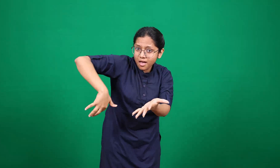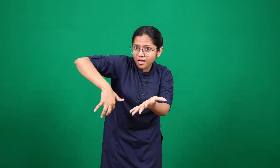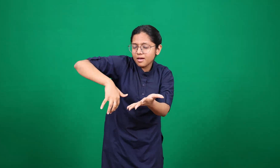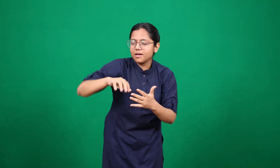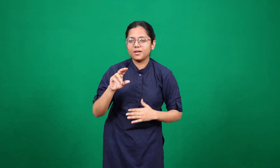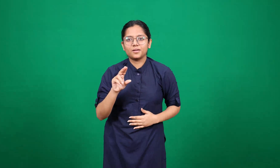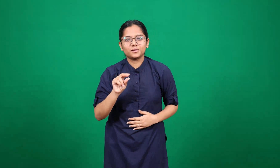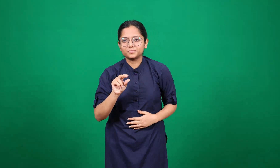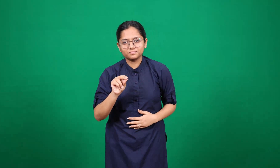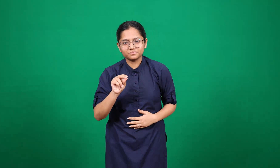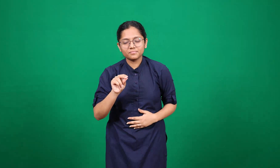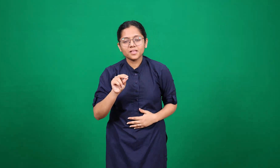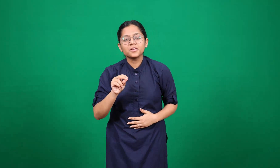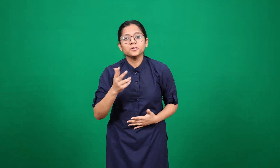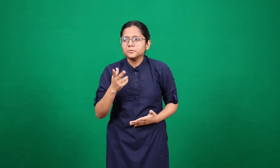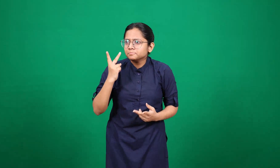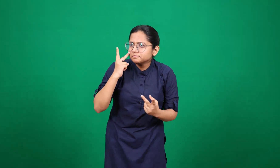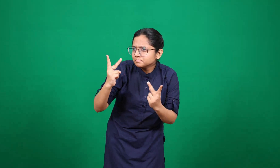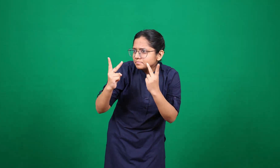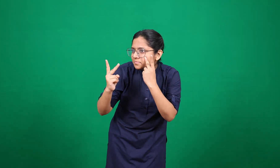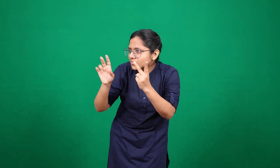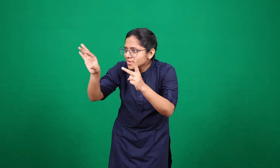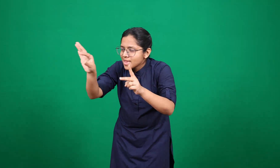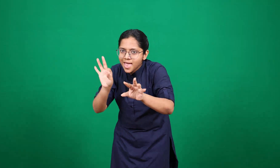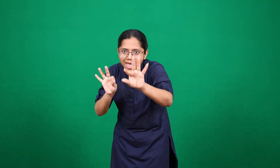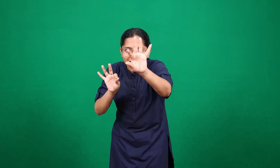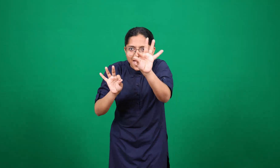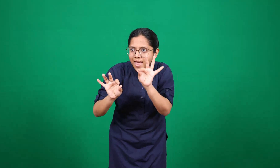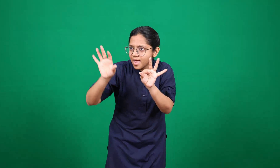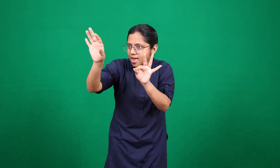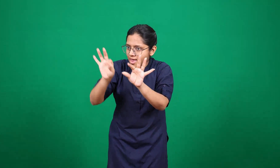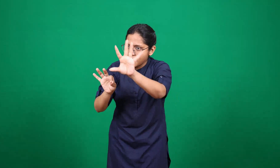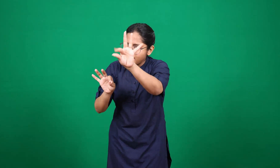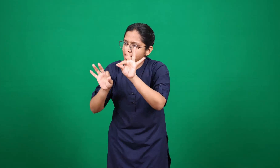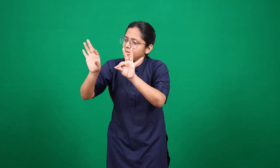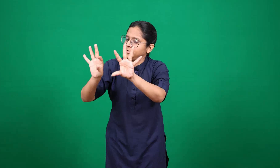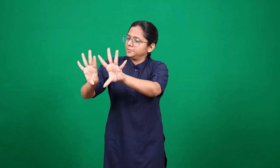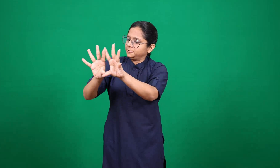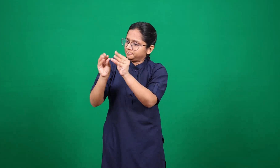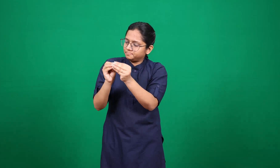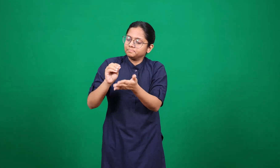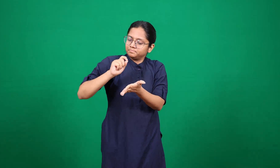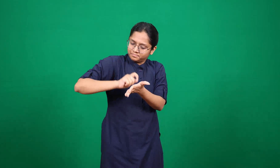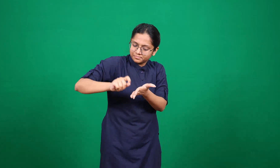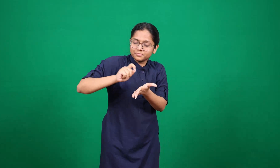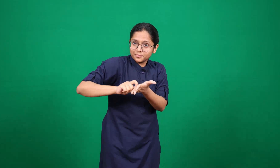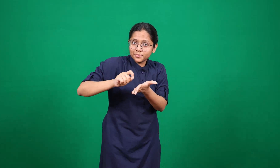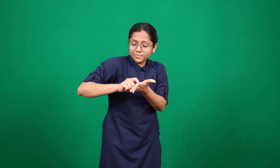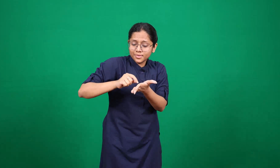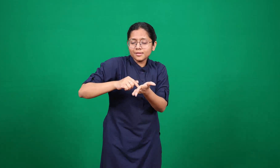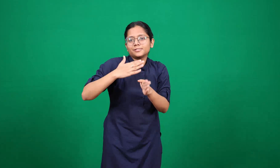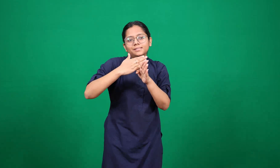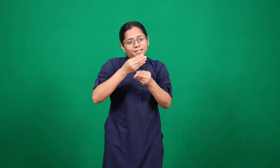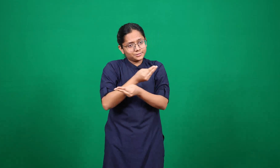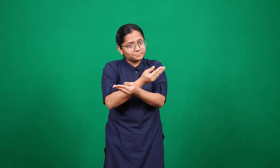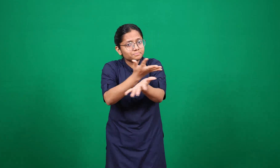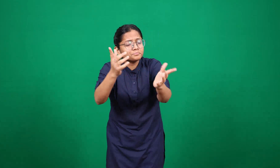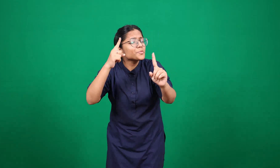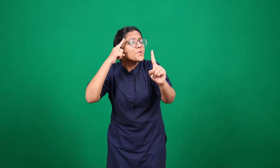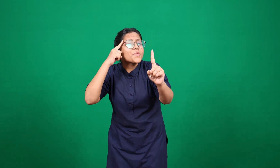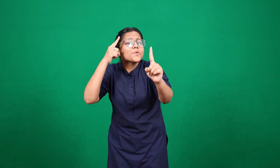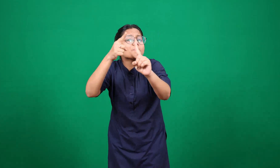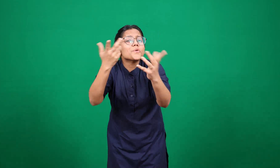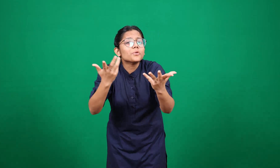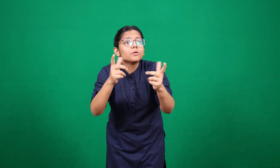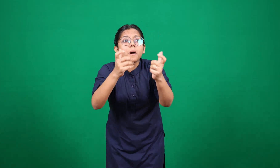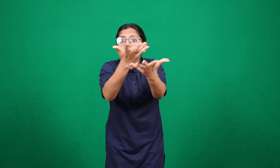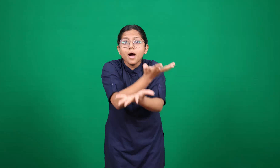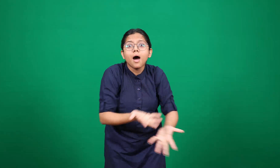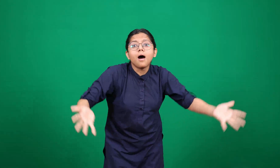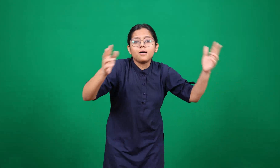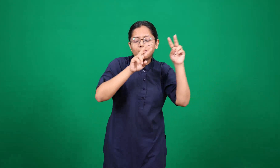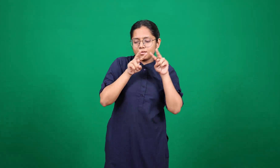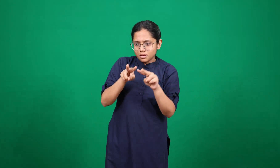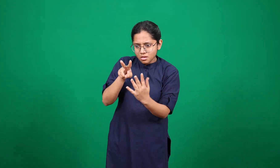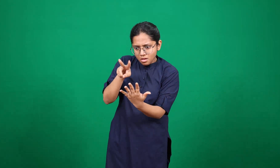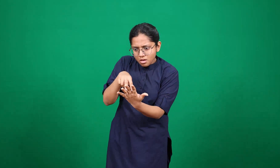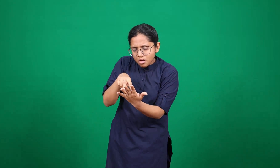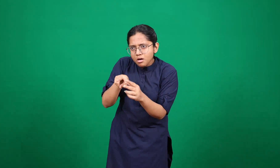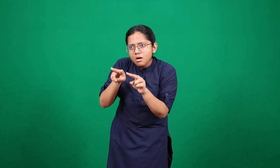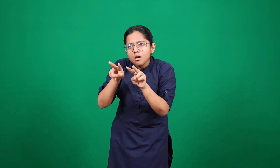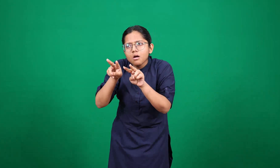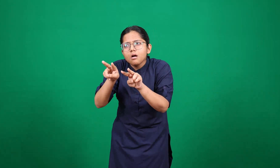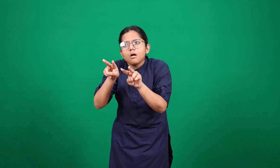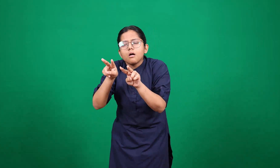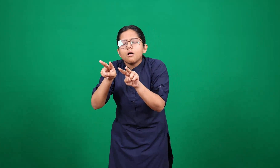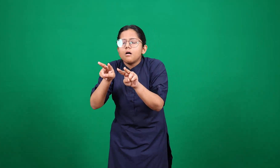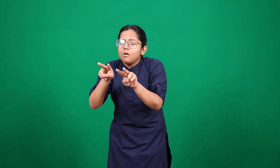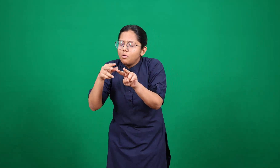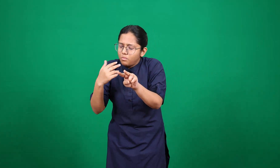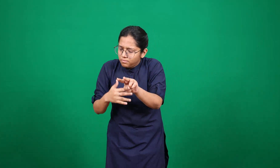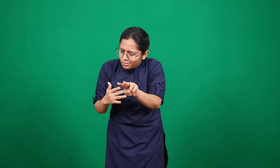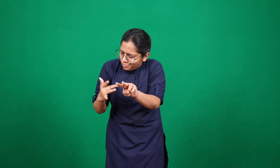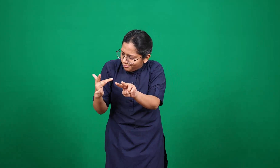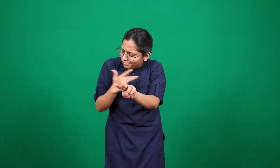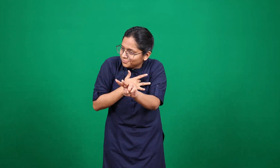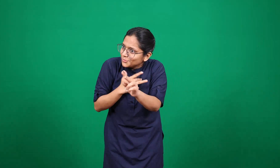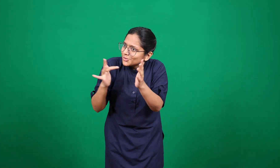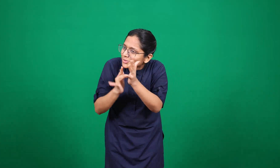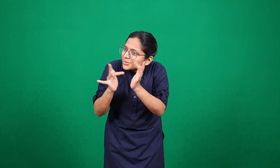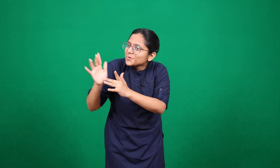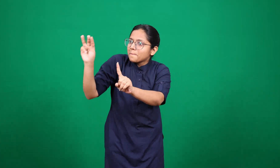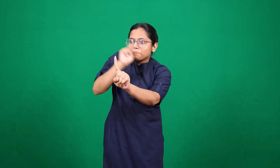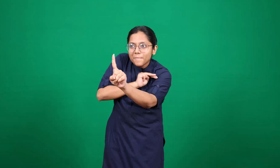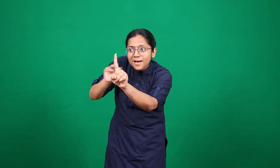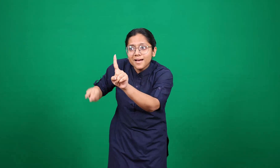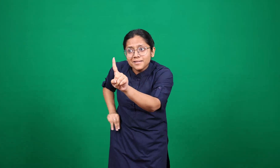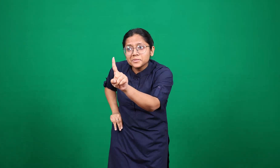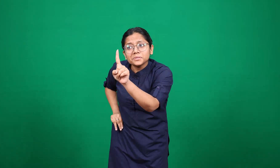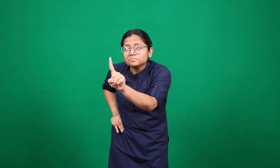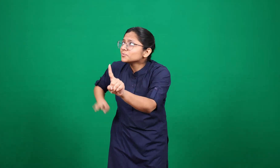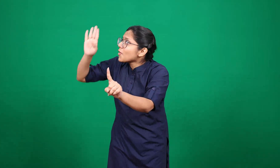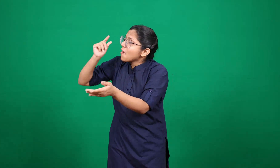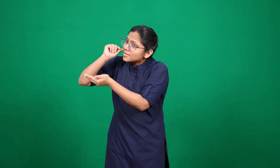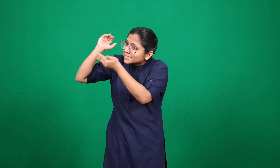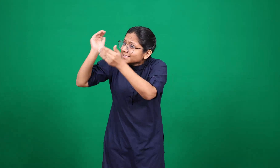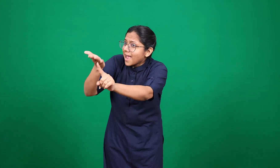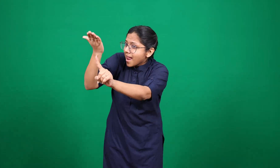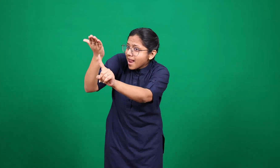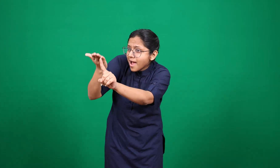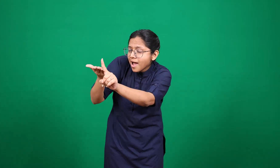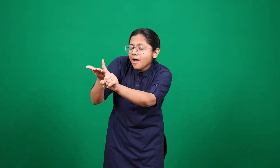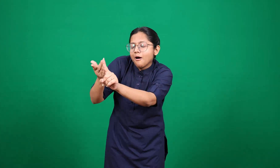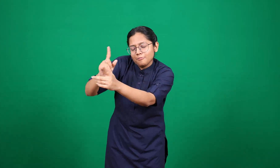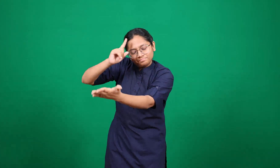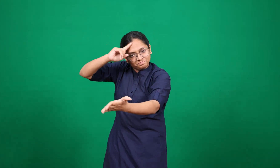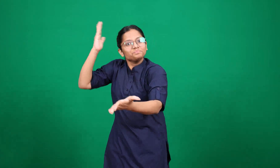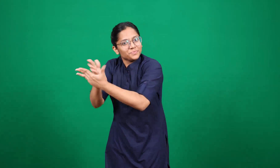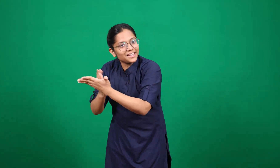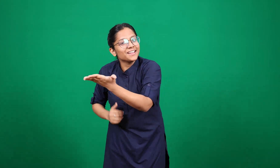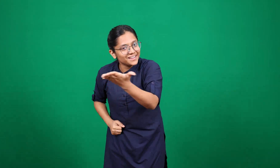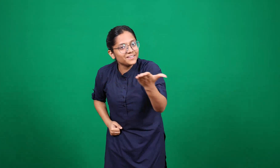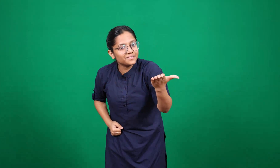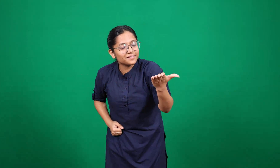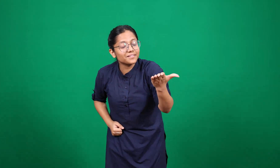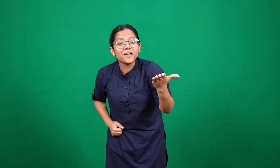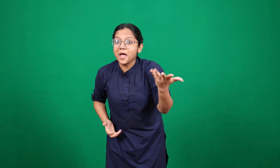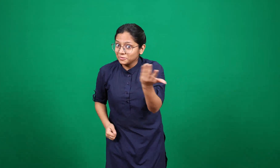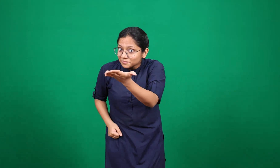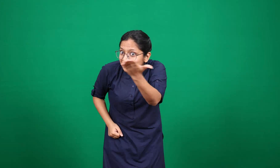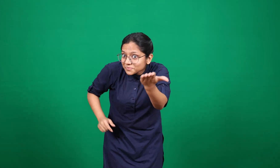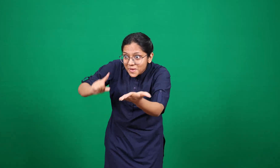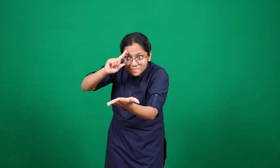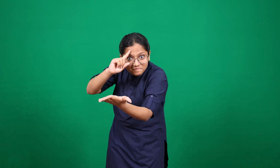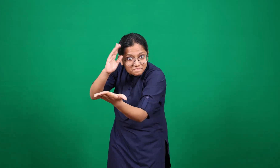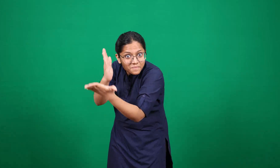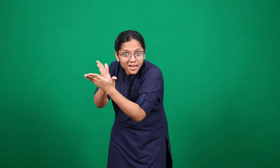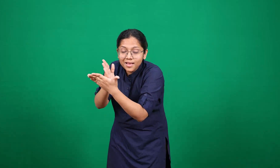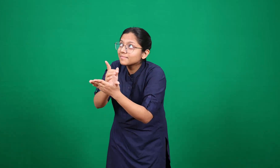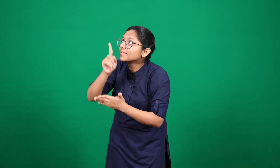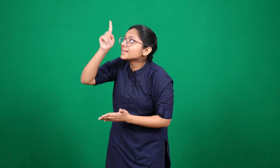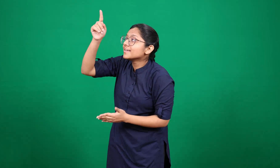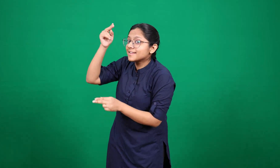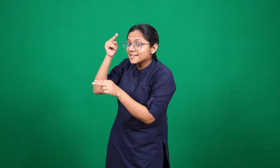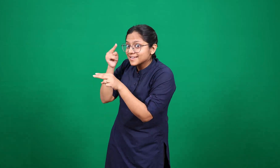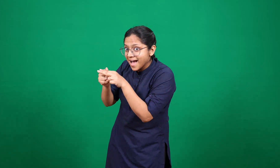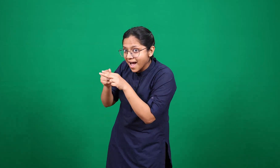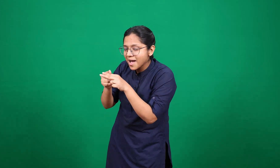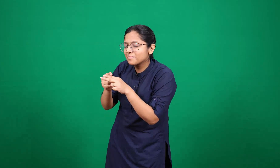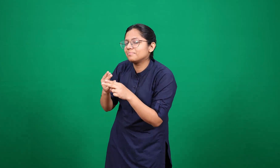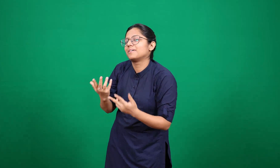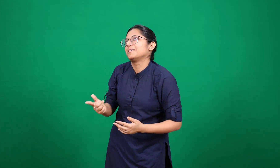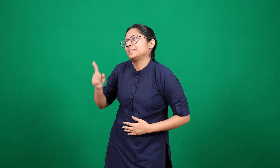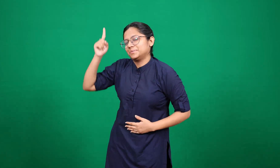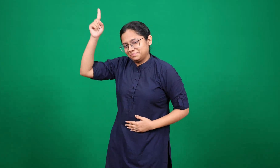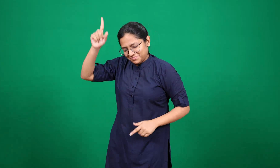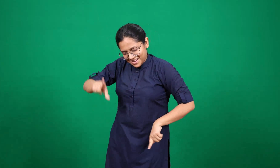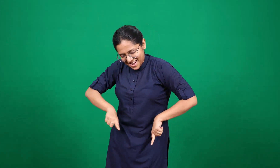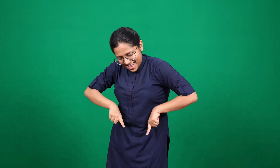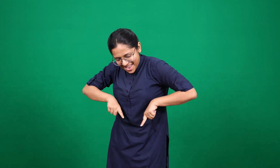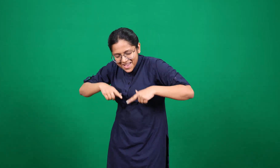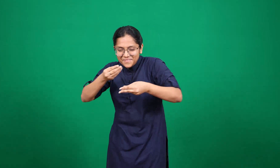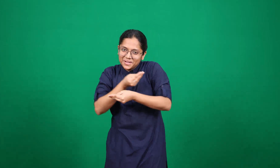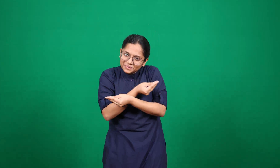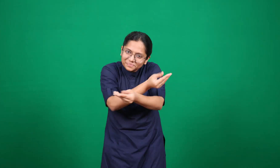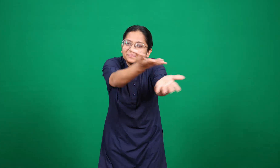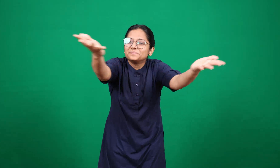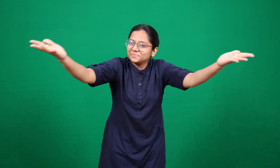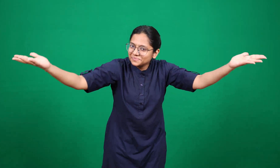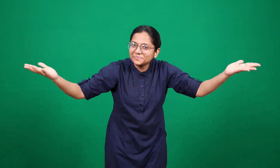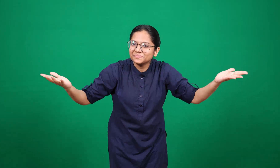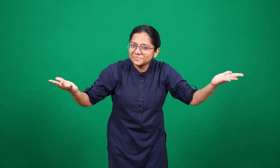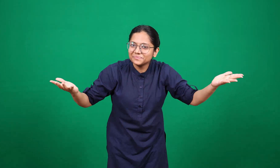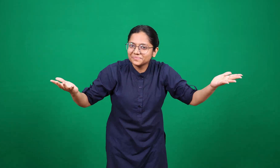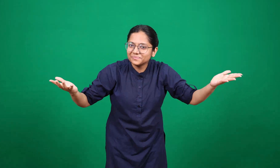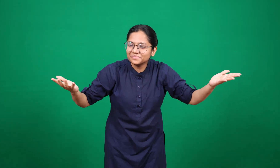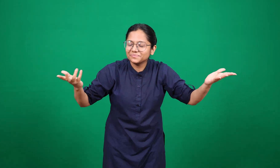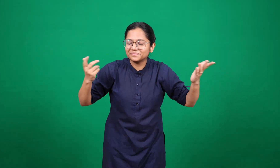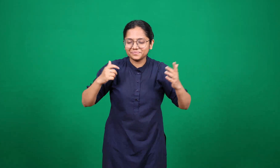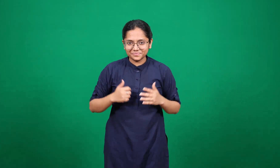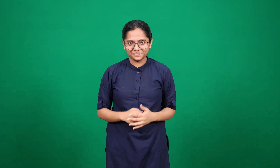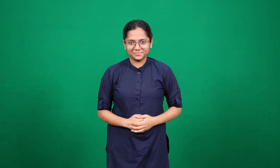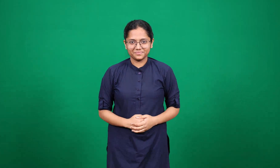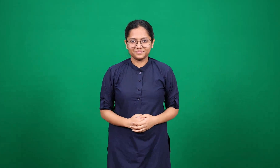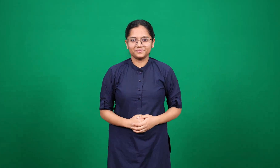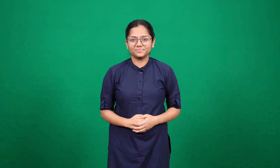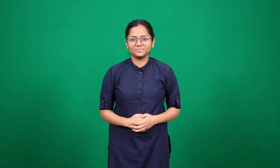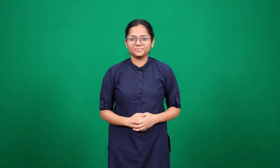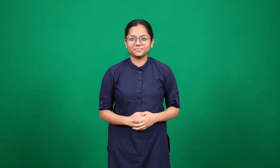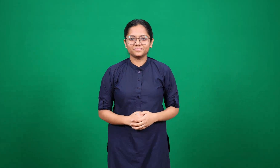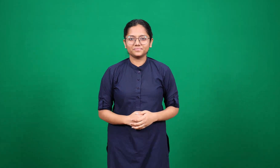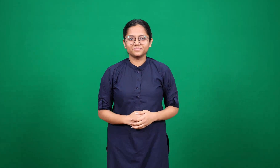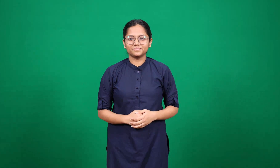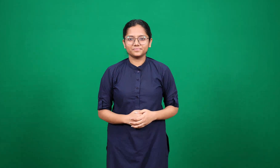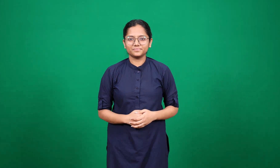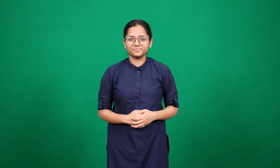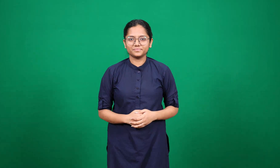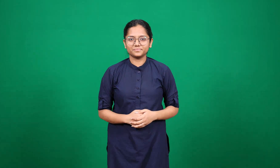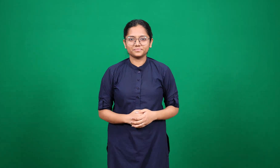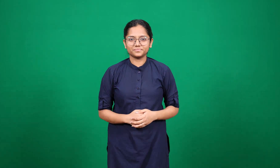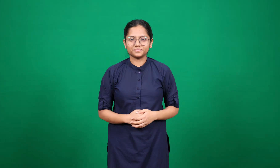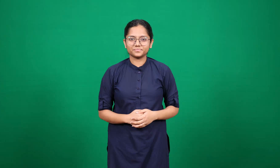But these are written so that you may believe that Jesus is the Christ, the Son of God, and that by believing you may have life in His name.